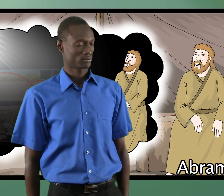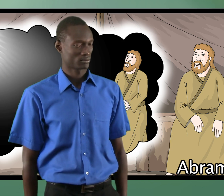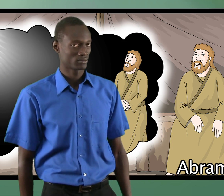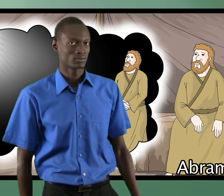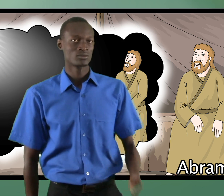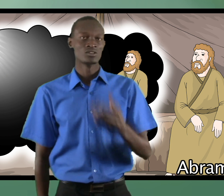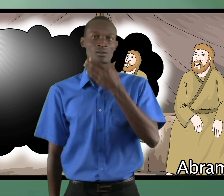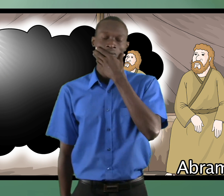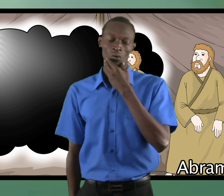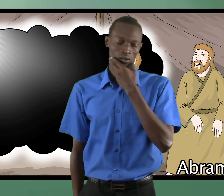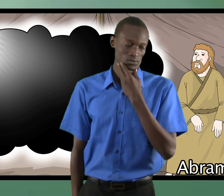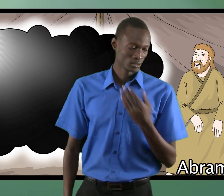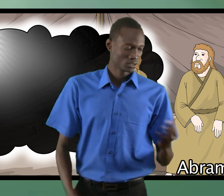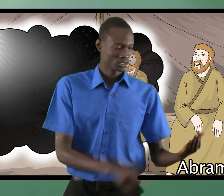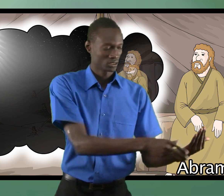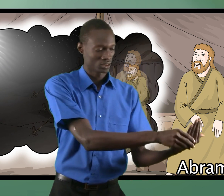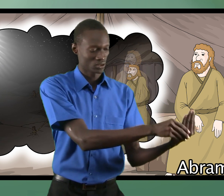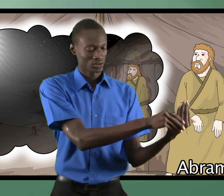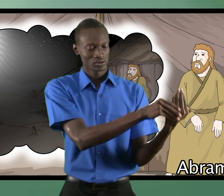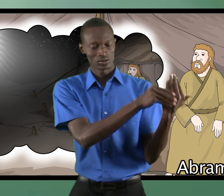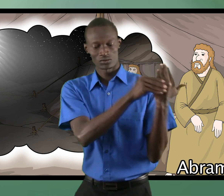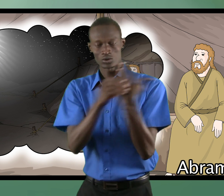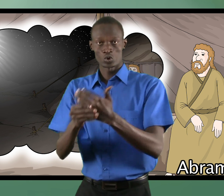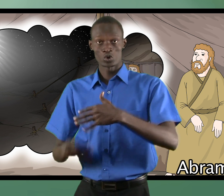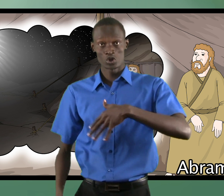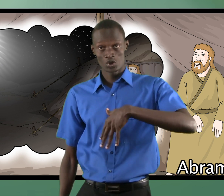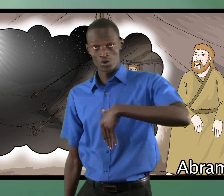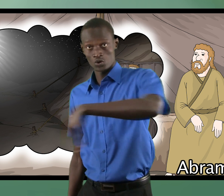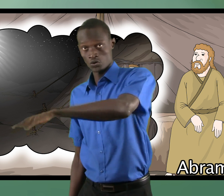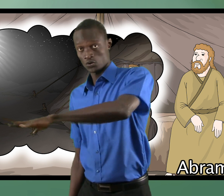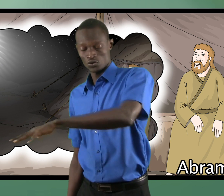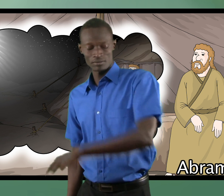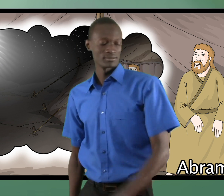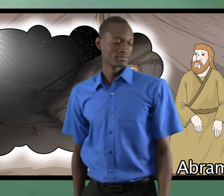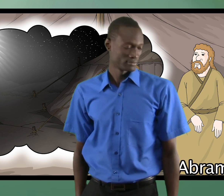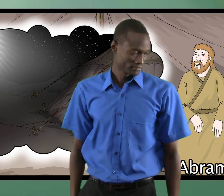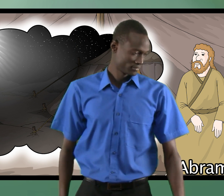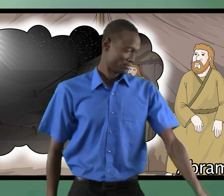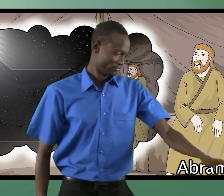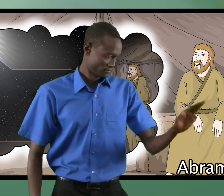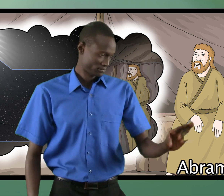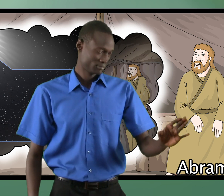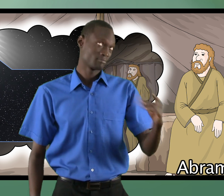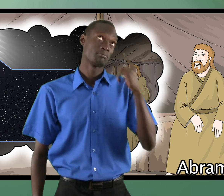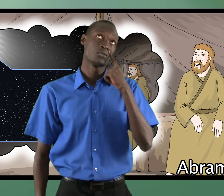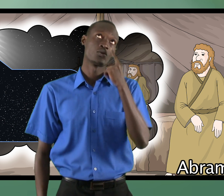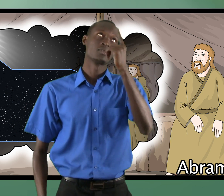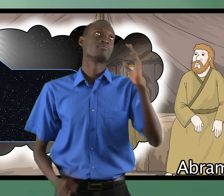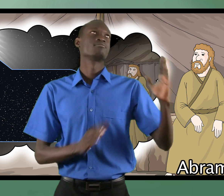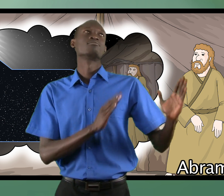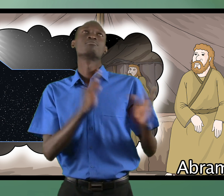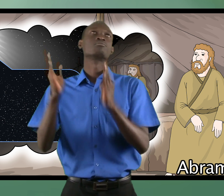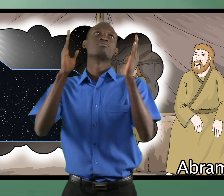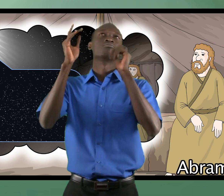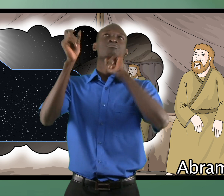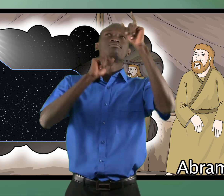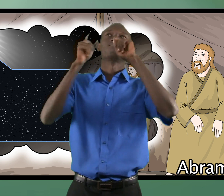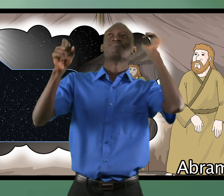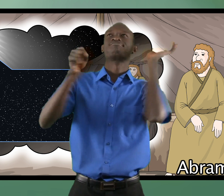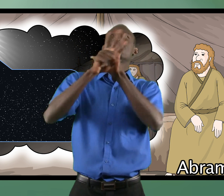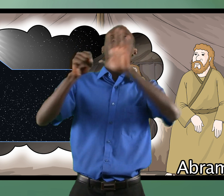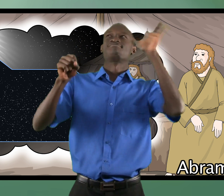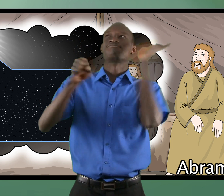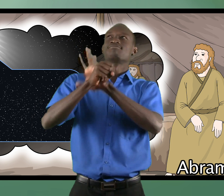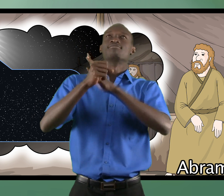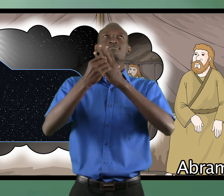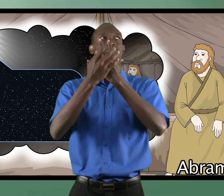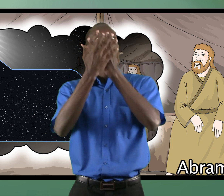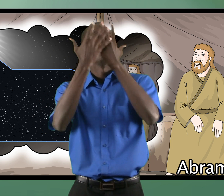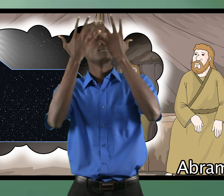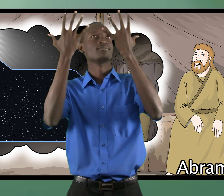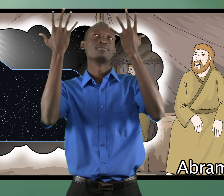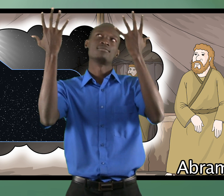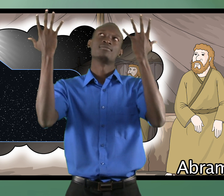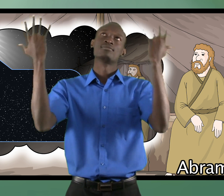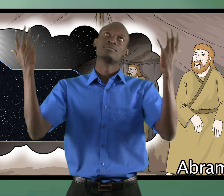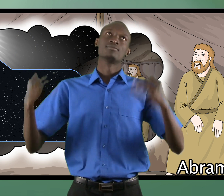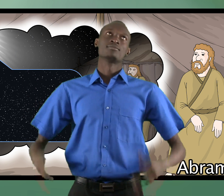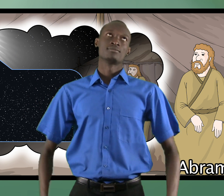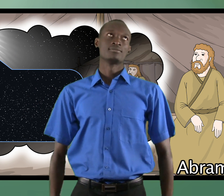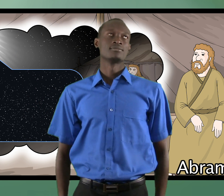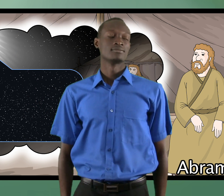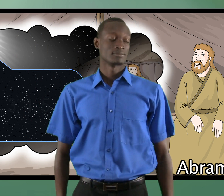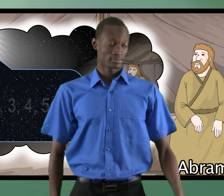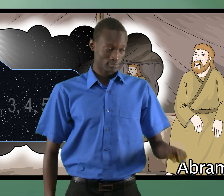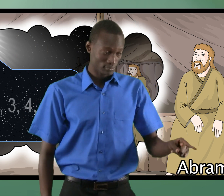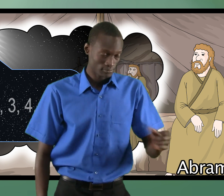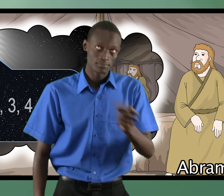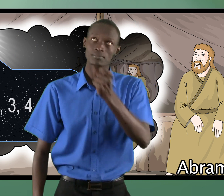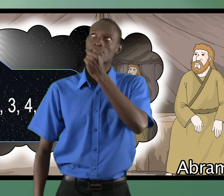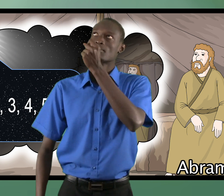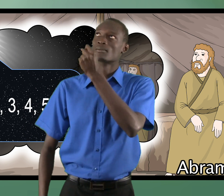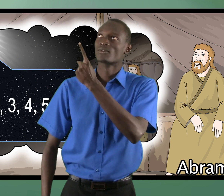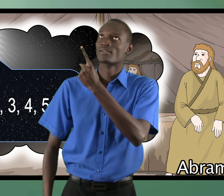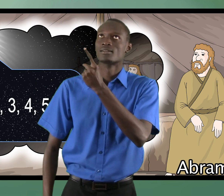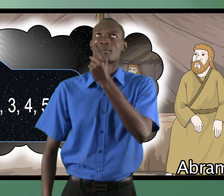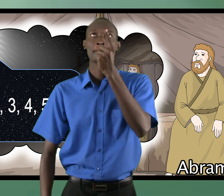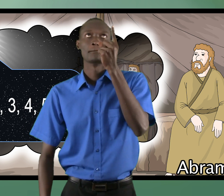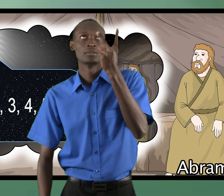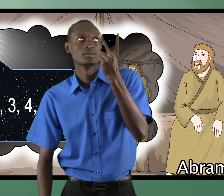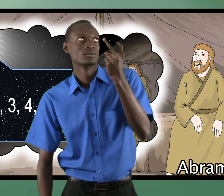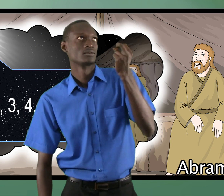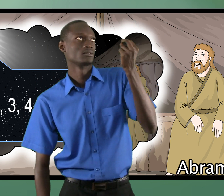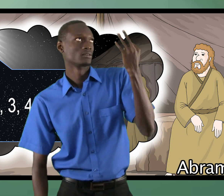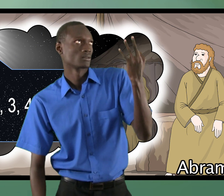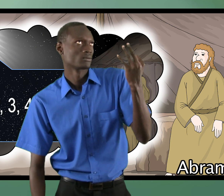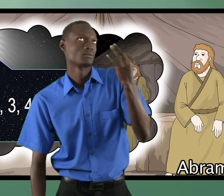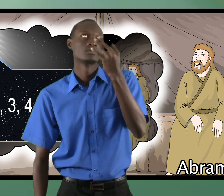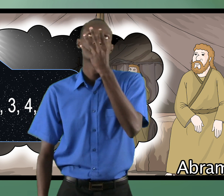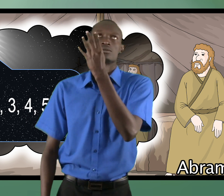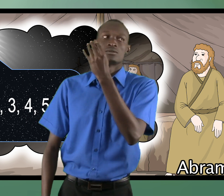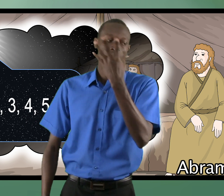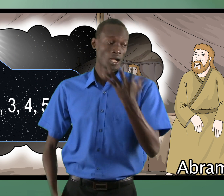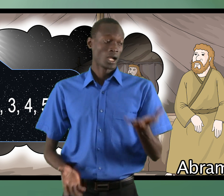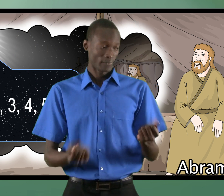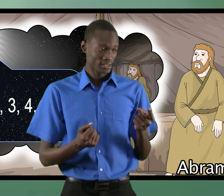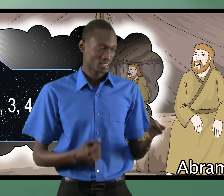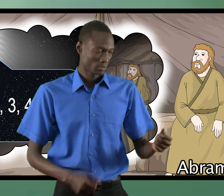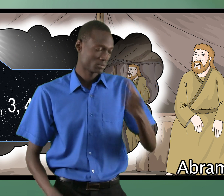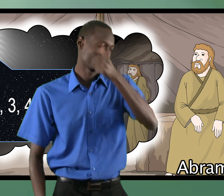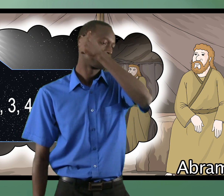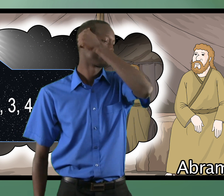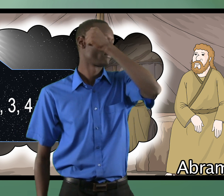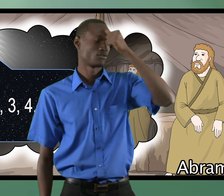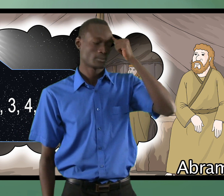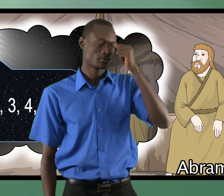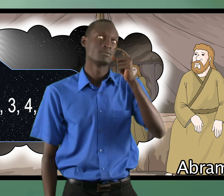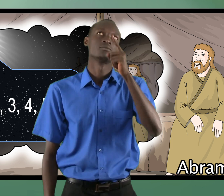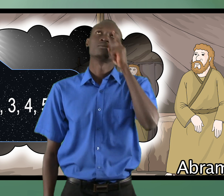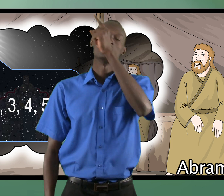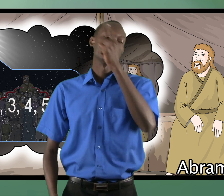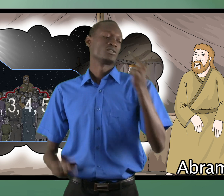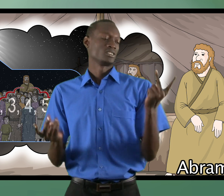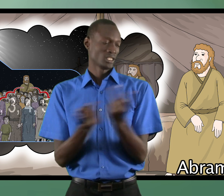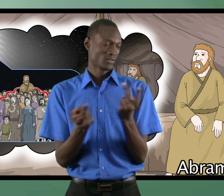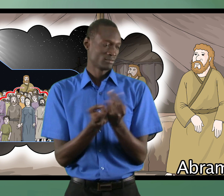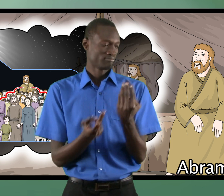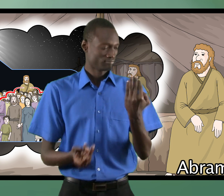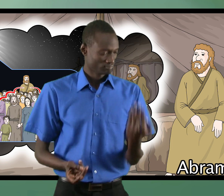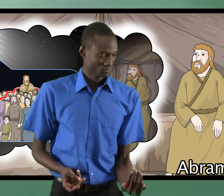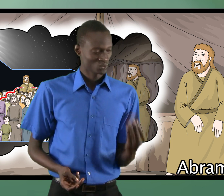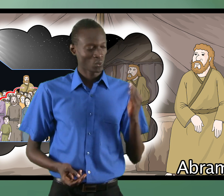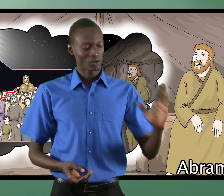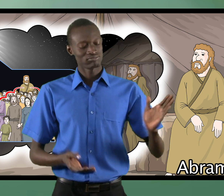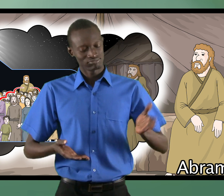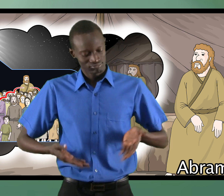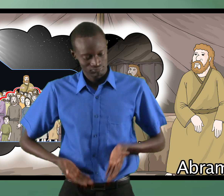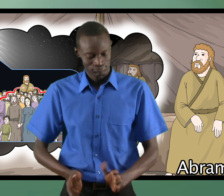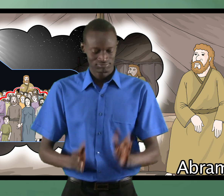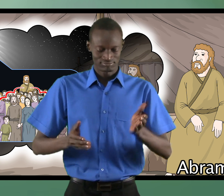And the LORD took him outside and said, “Now look to the heavens and count the stars, if you are able.”